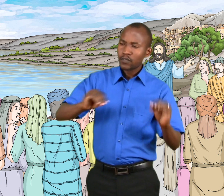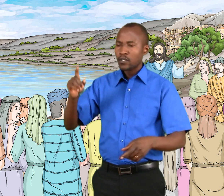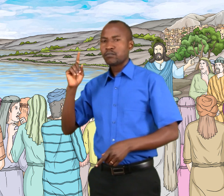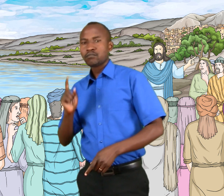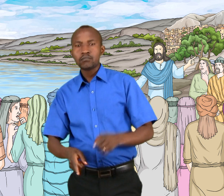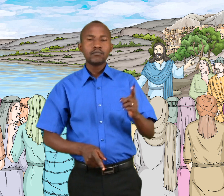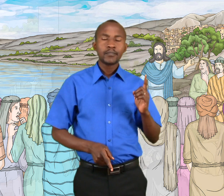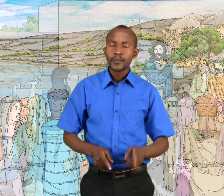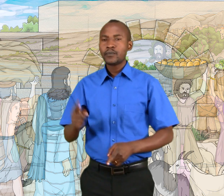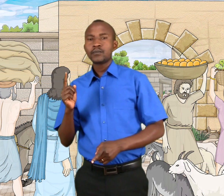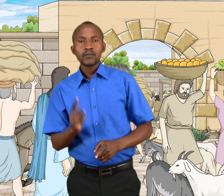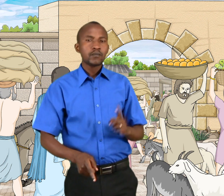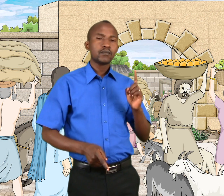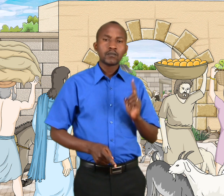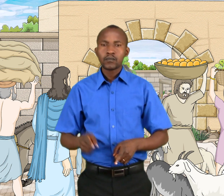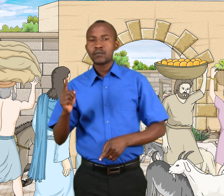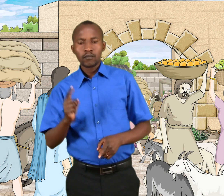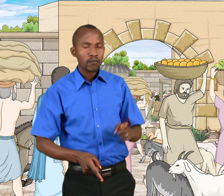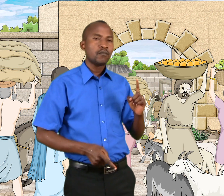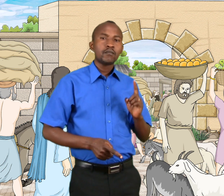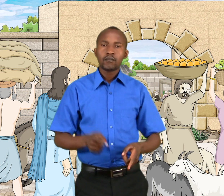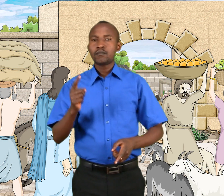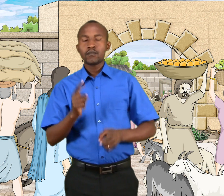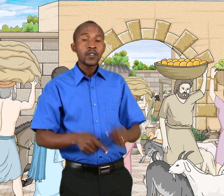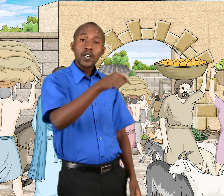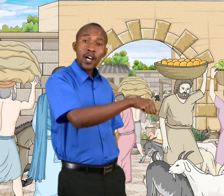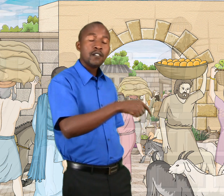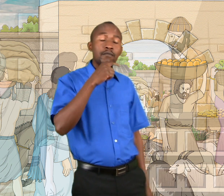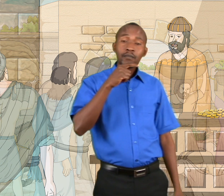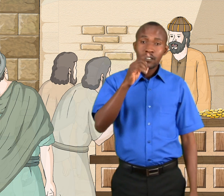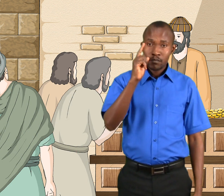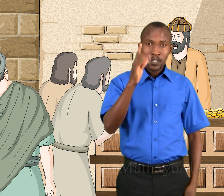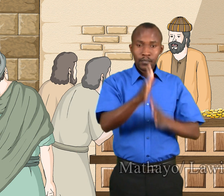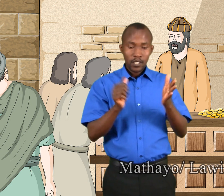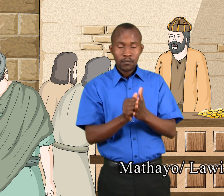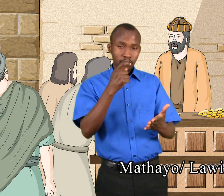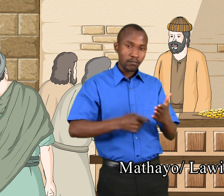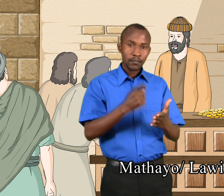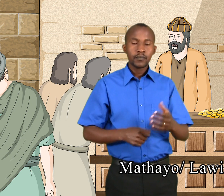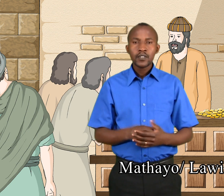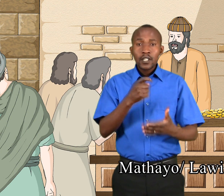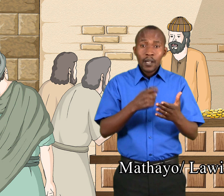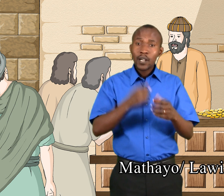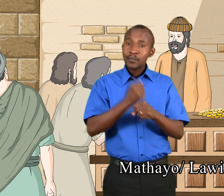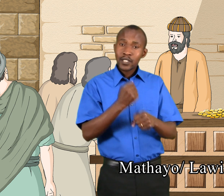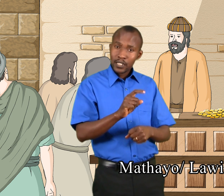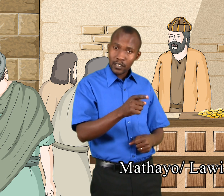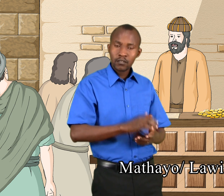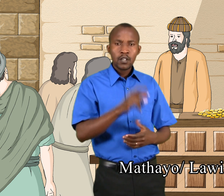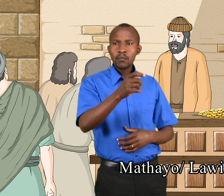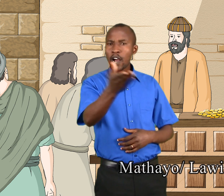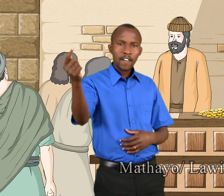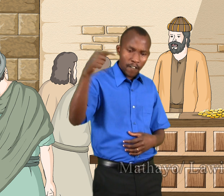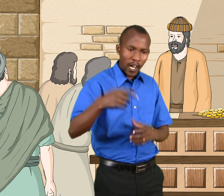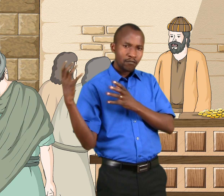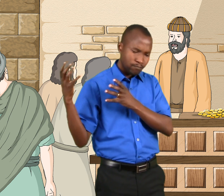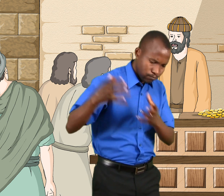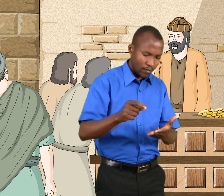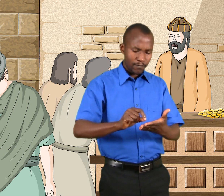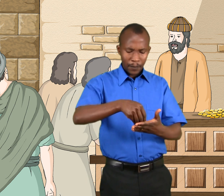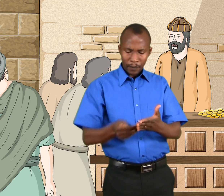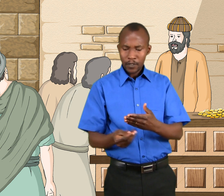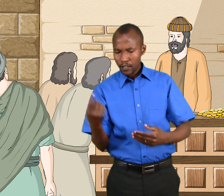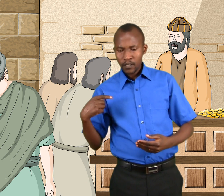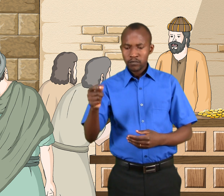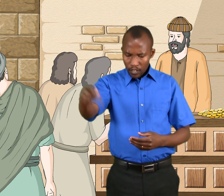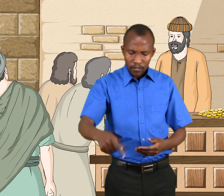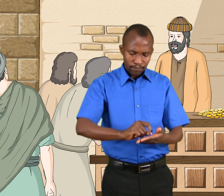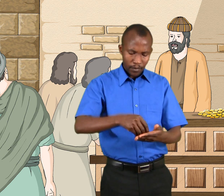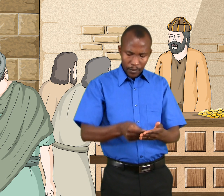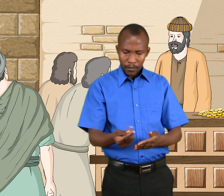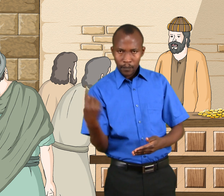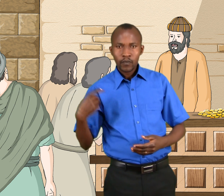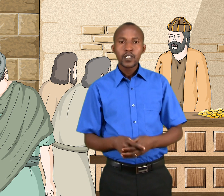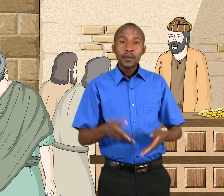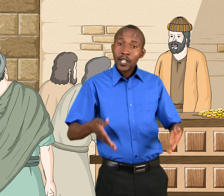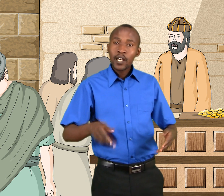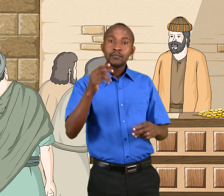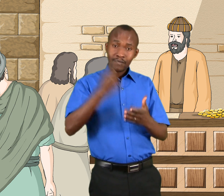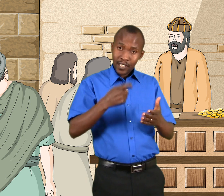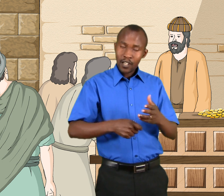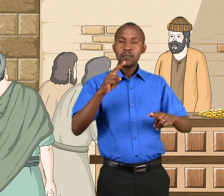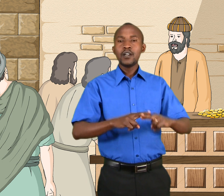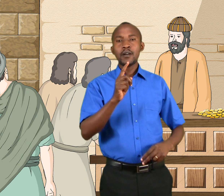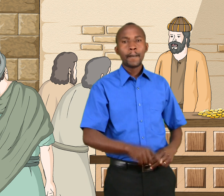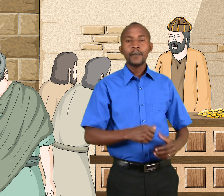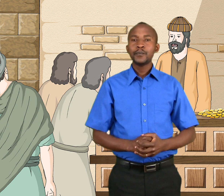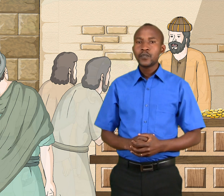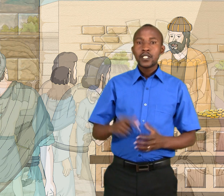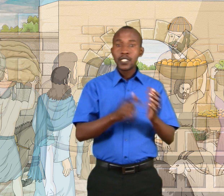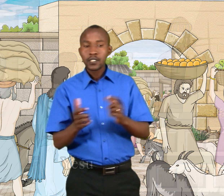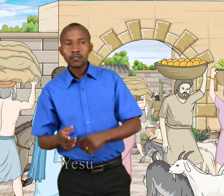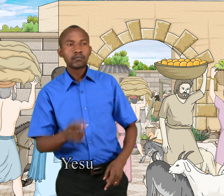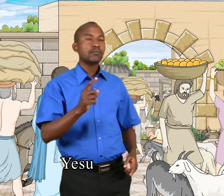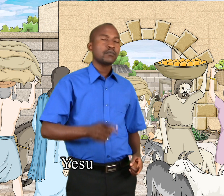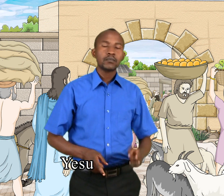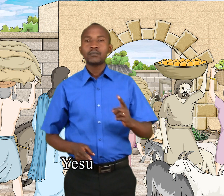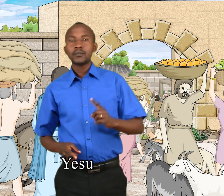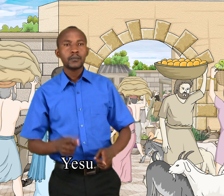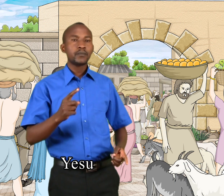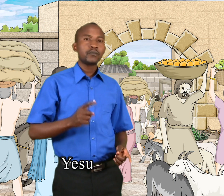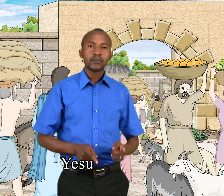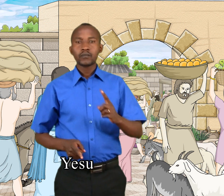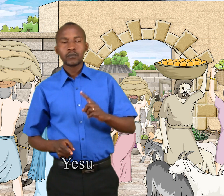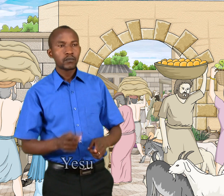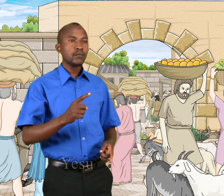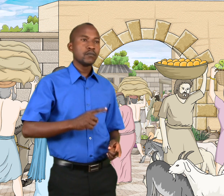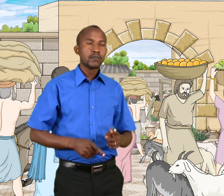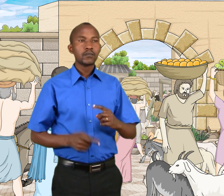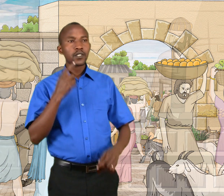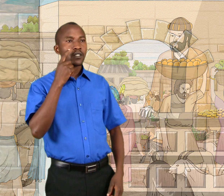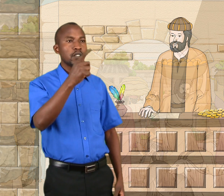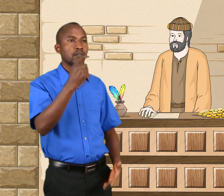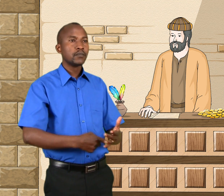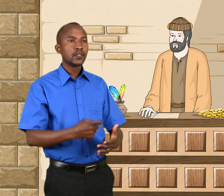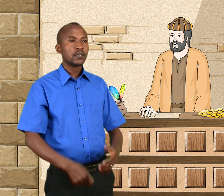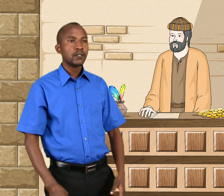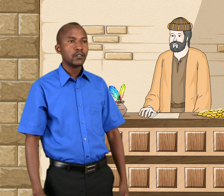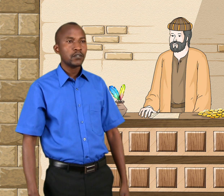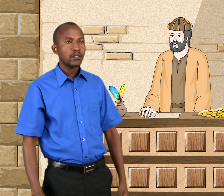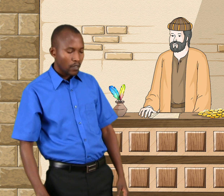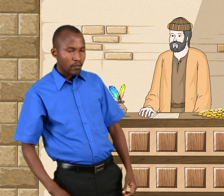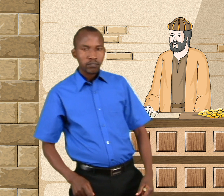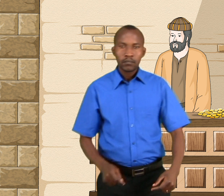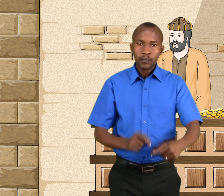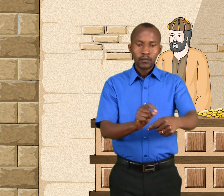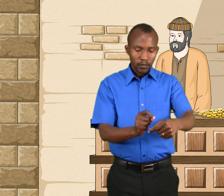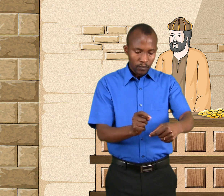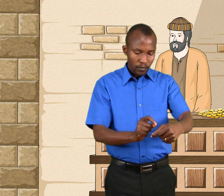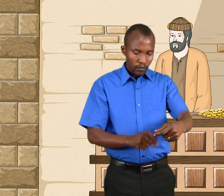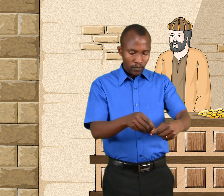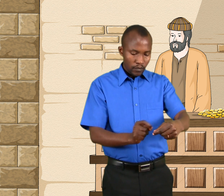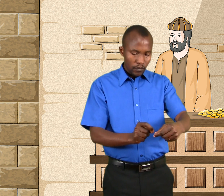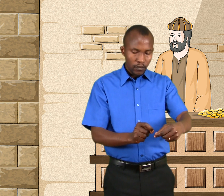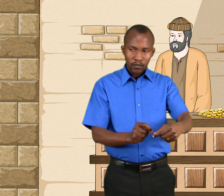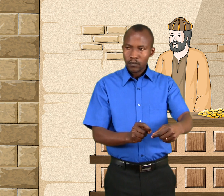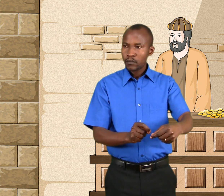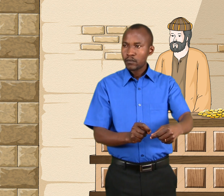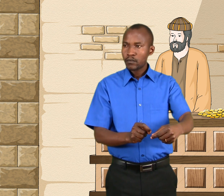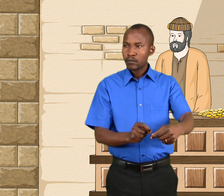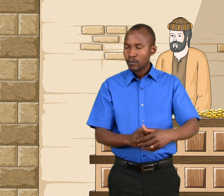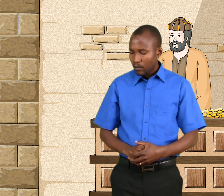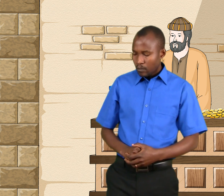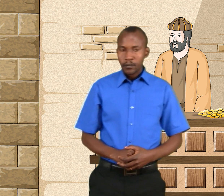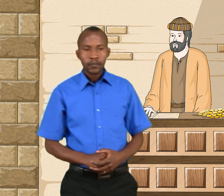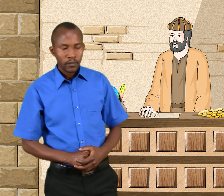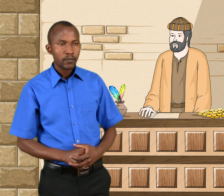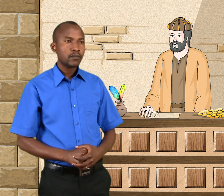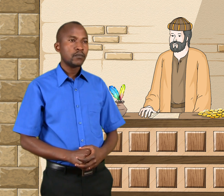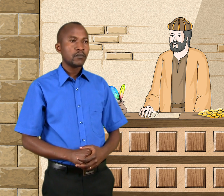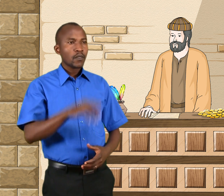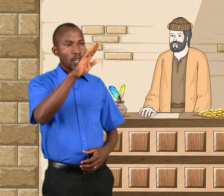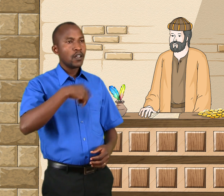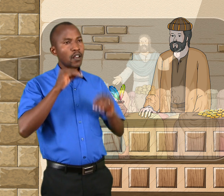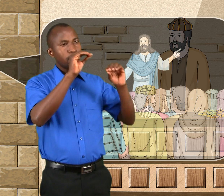As He was walking along, He saw Levi son of Alphaeus sitting at the tax booth.